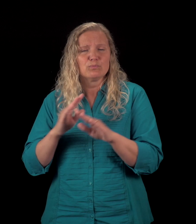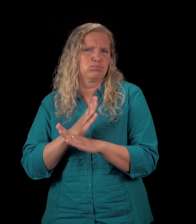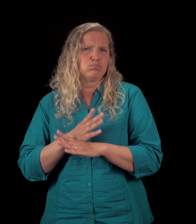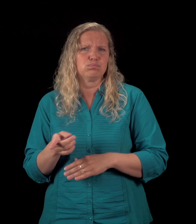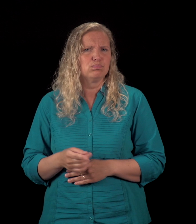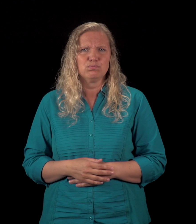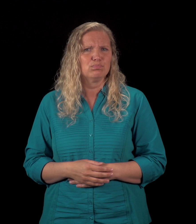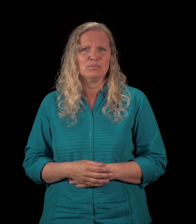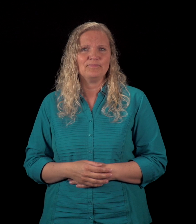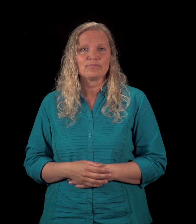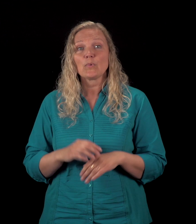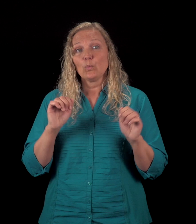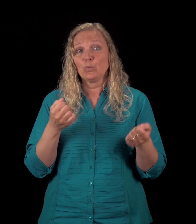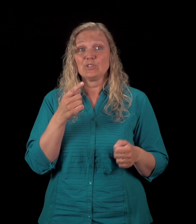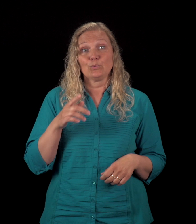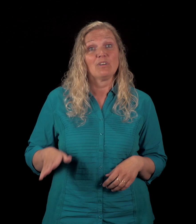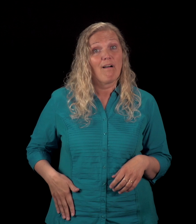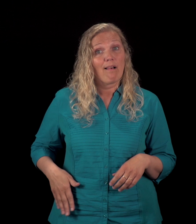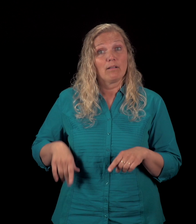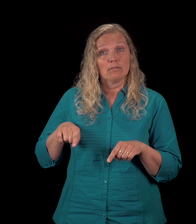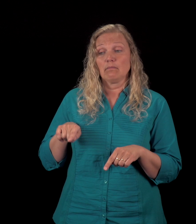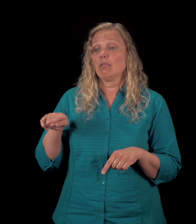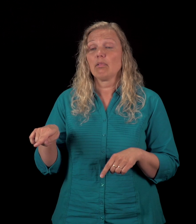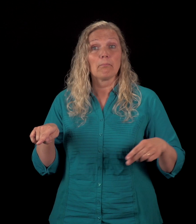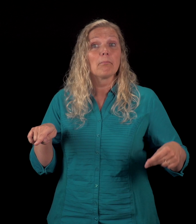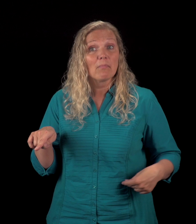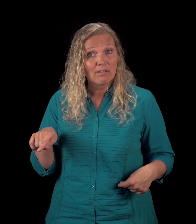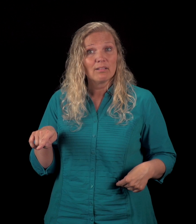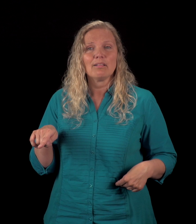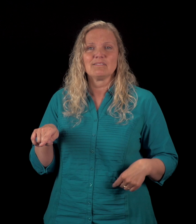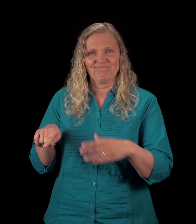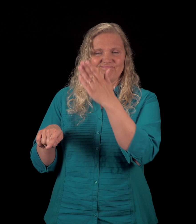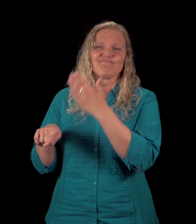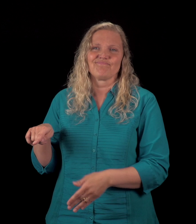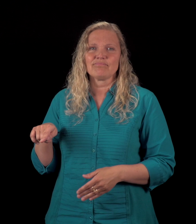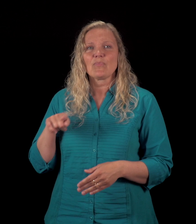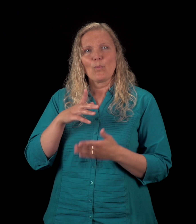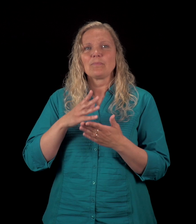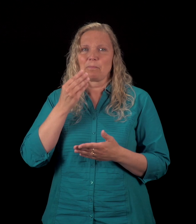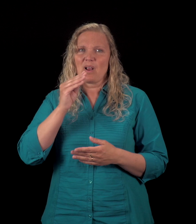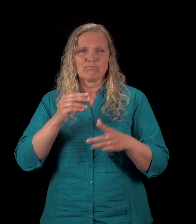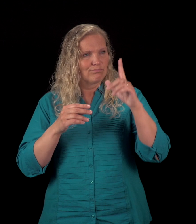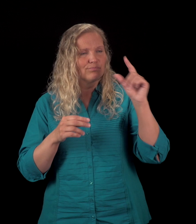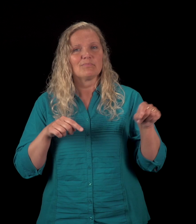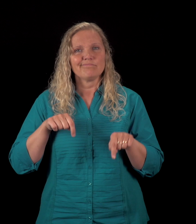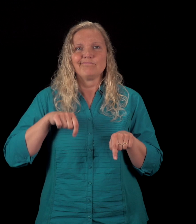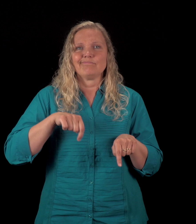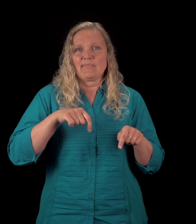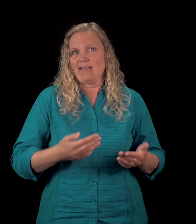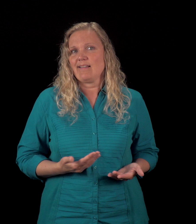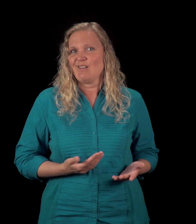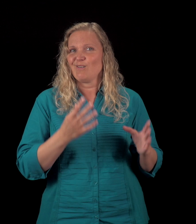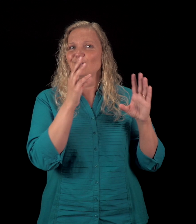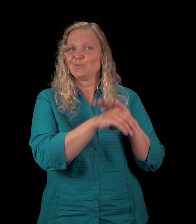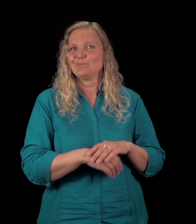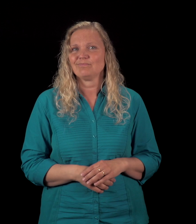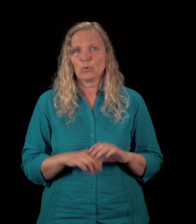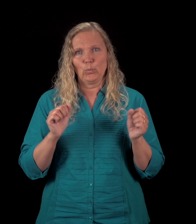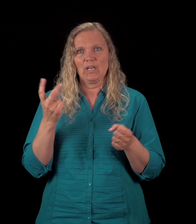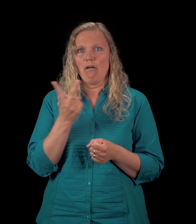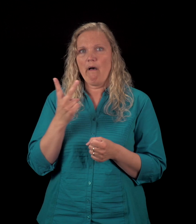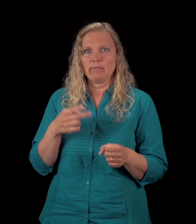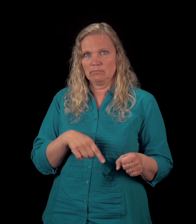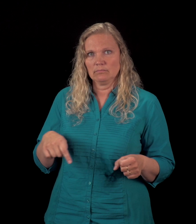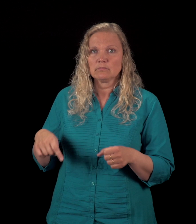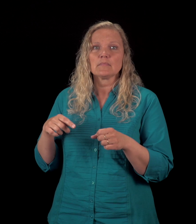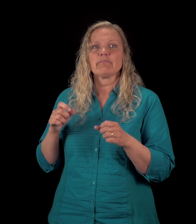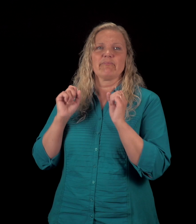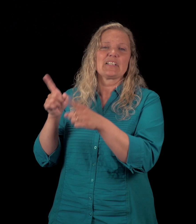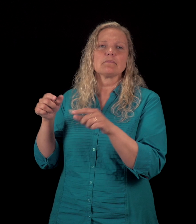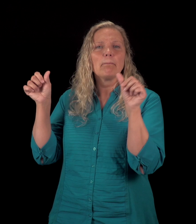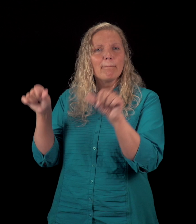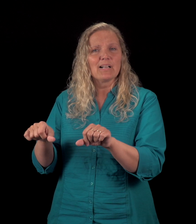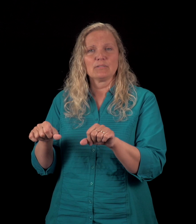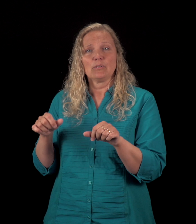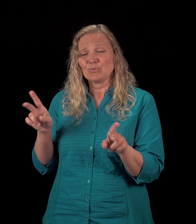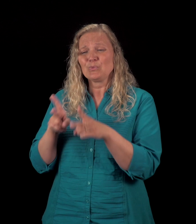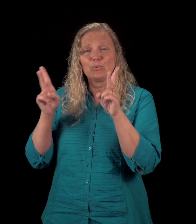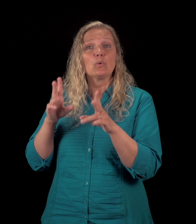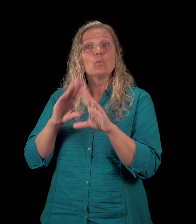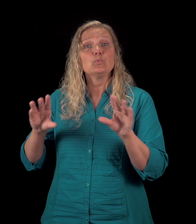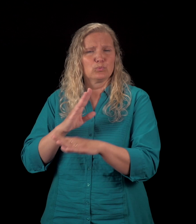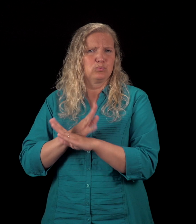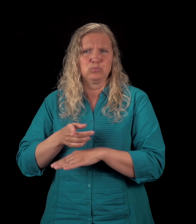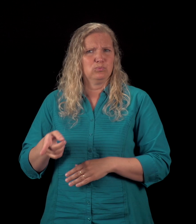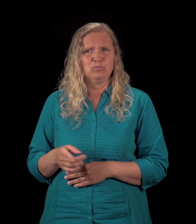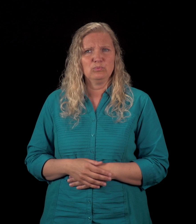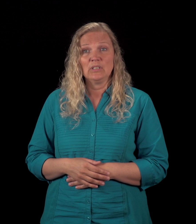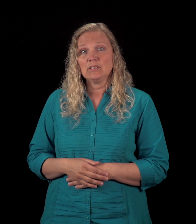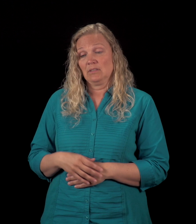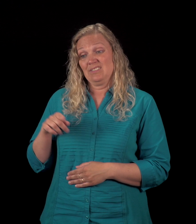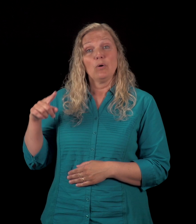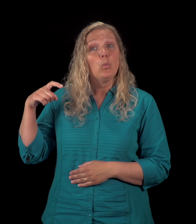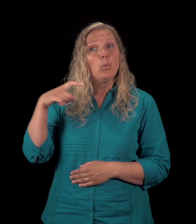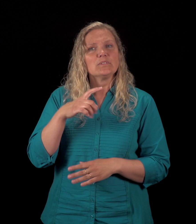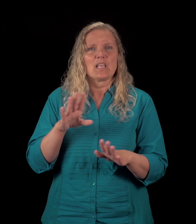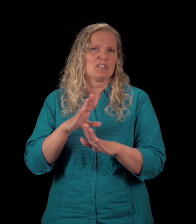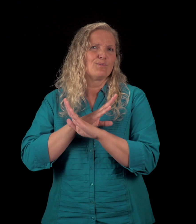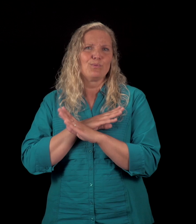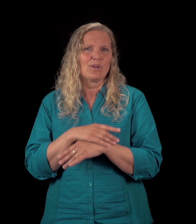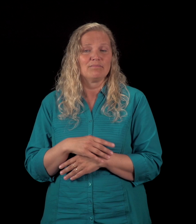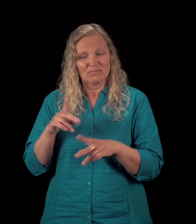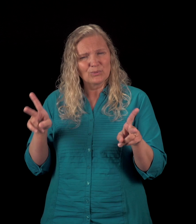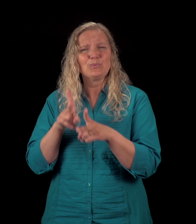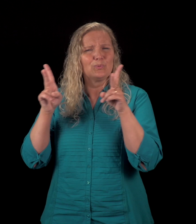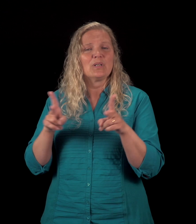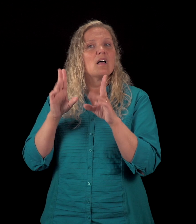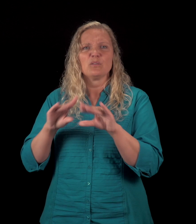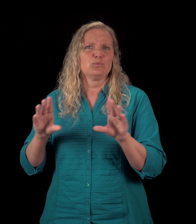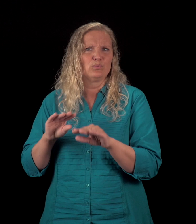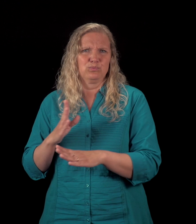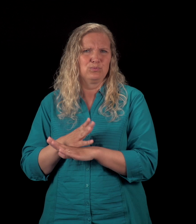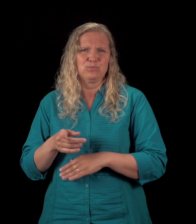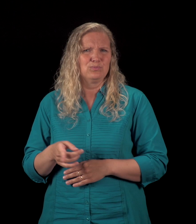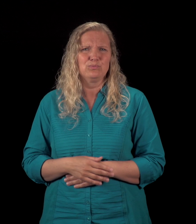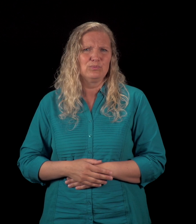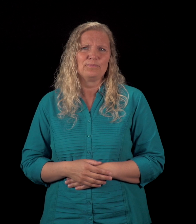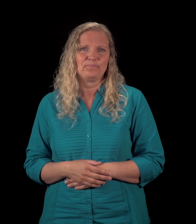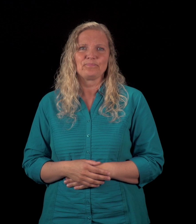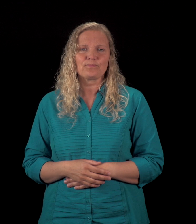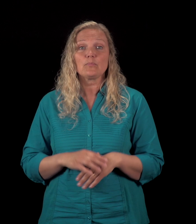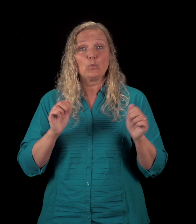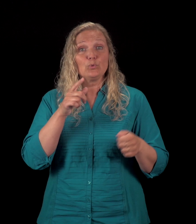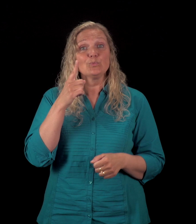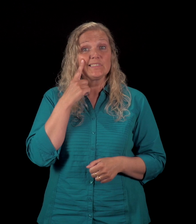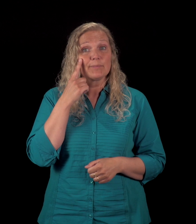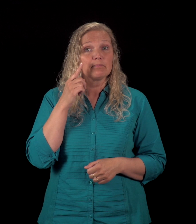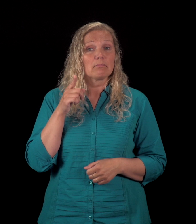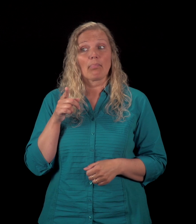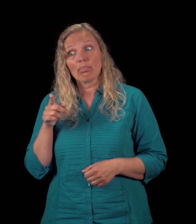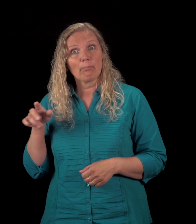It is better for you to enter life lame than to have two feet and be thrown into hell. And if your eye causes you to sin, pluck it out.